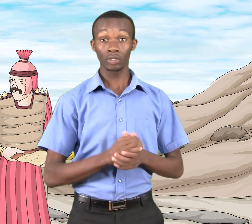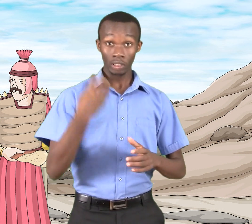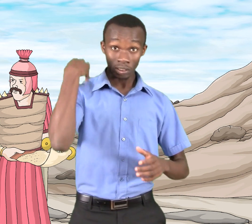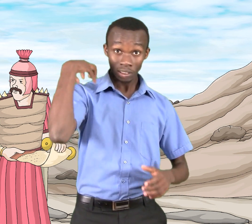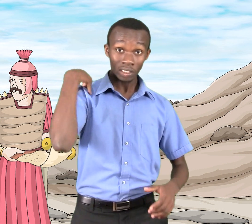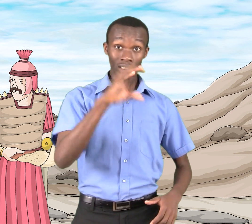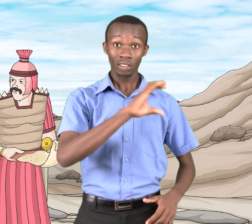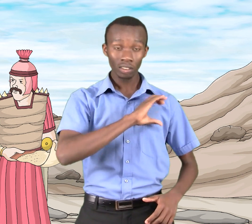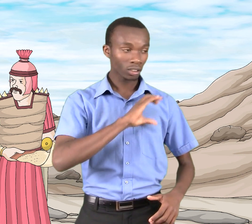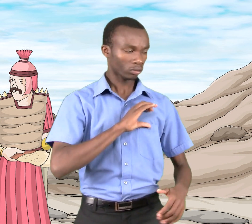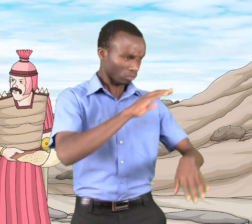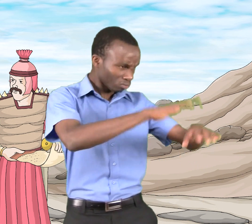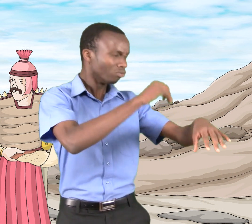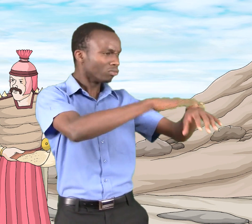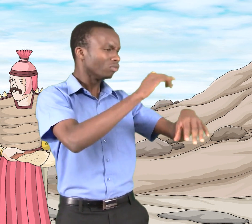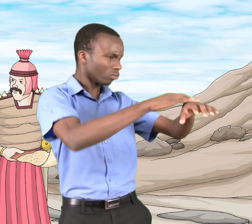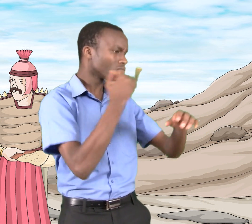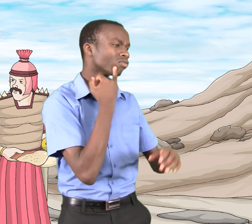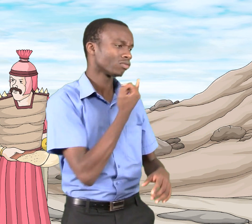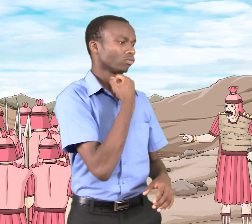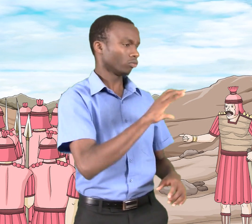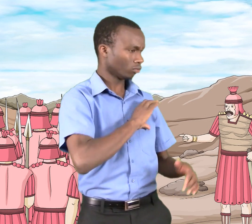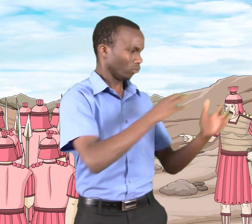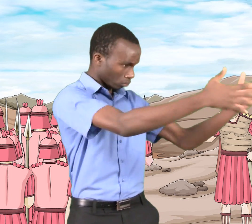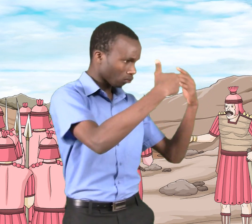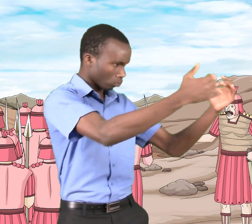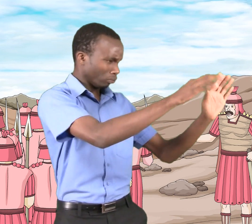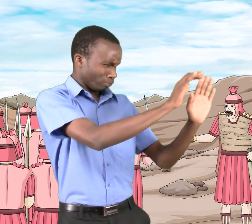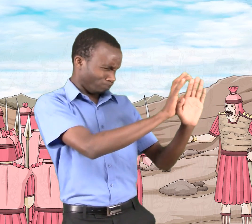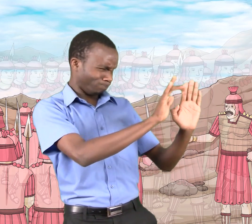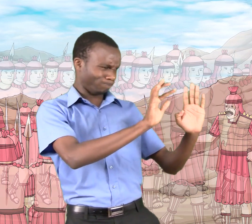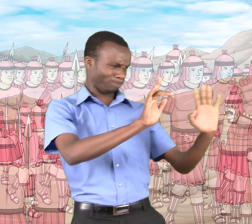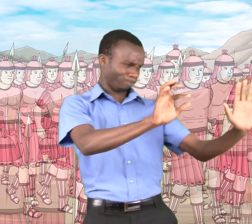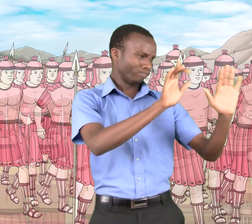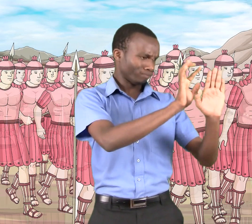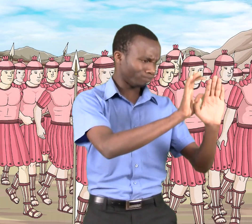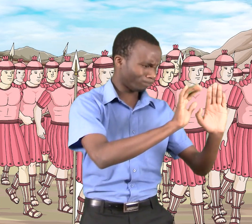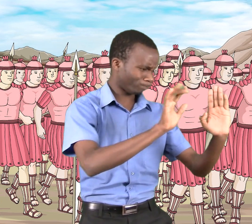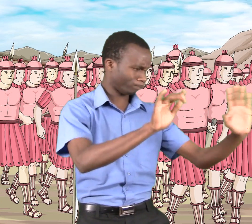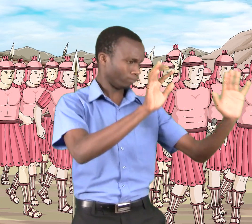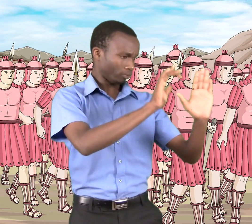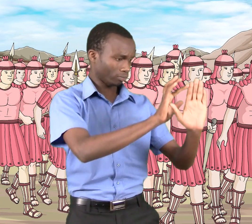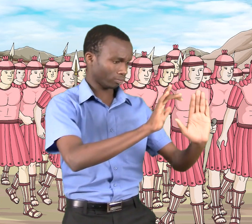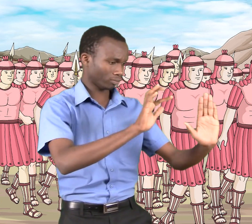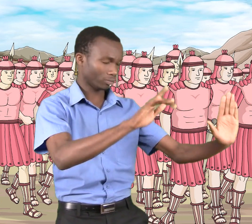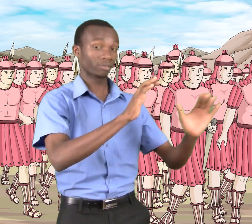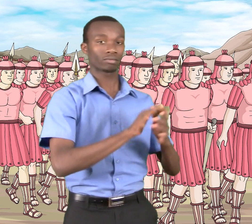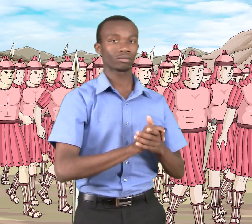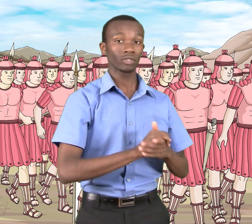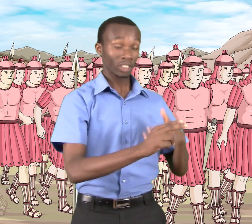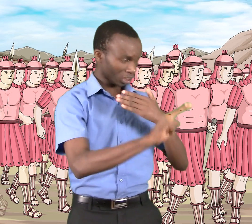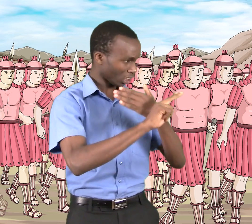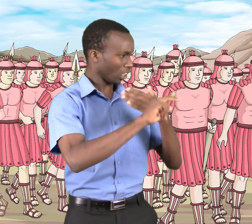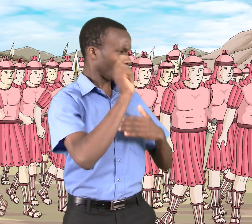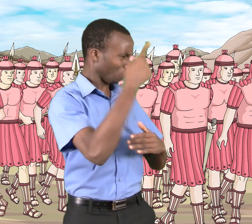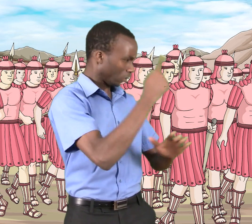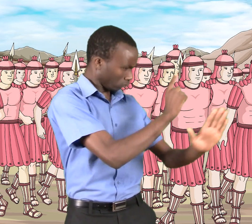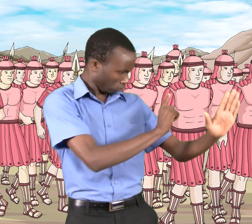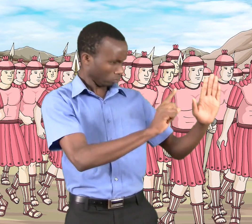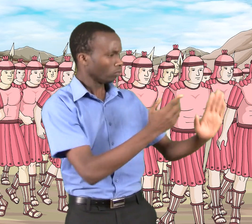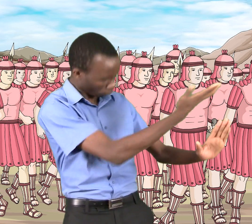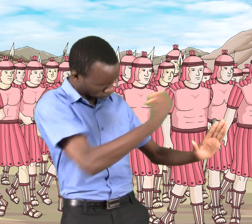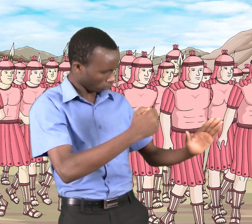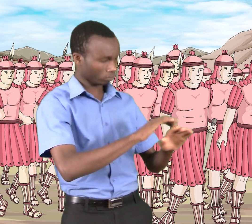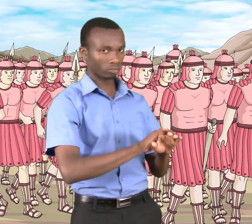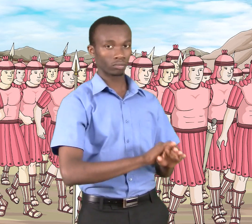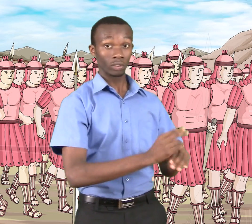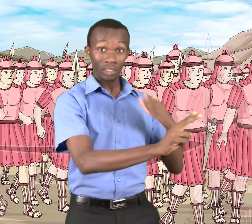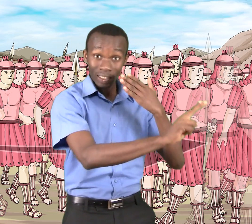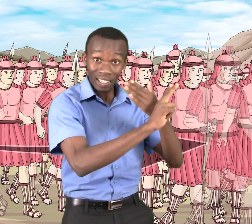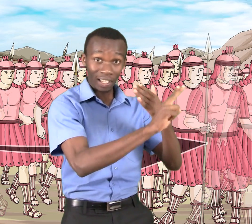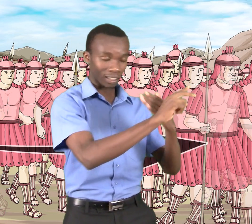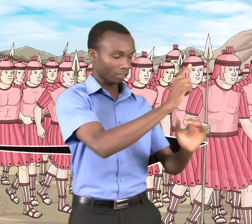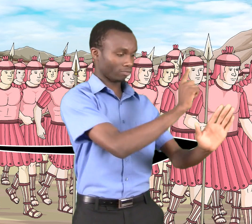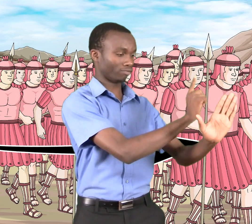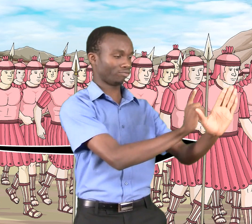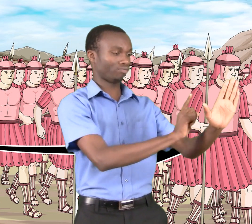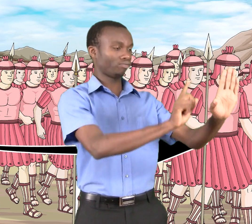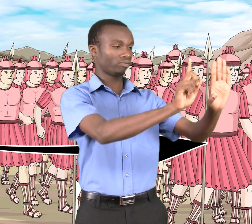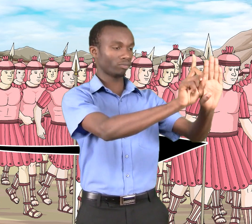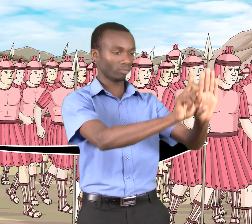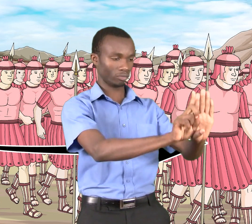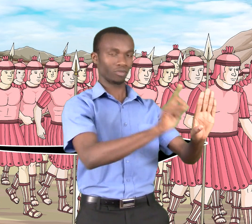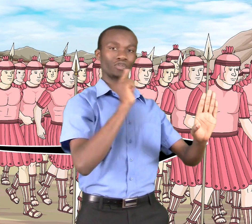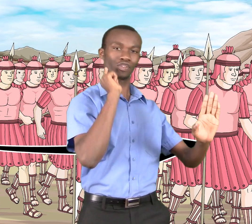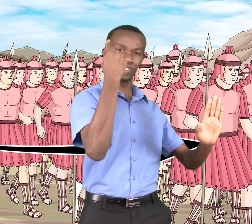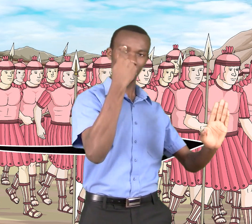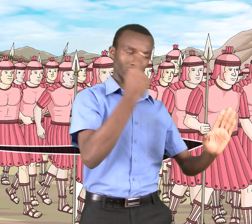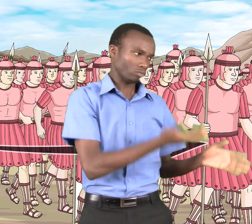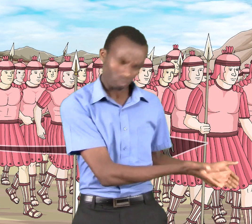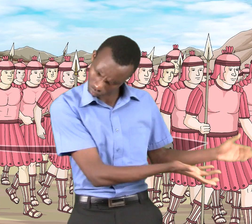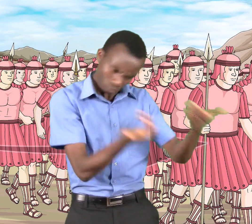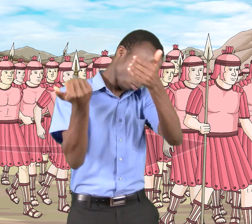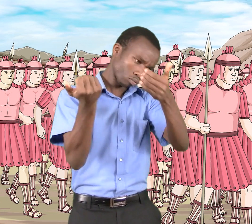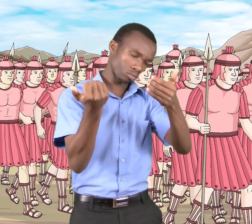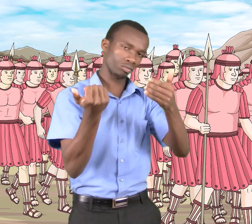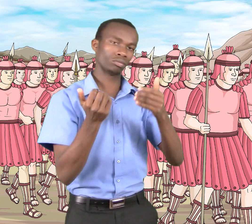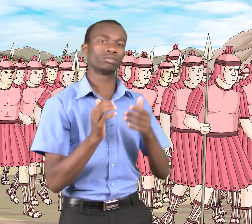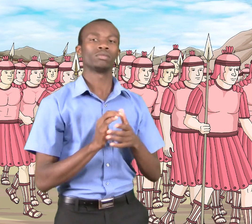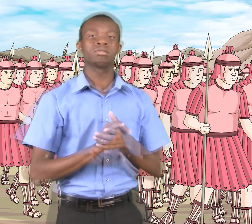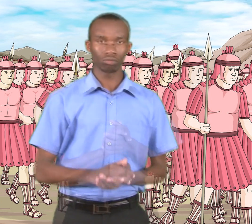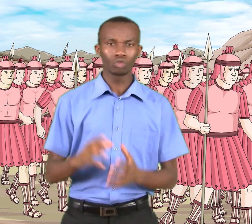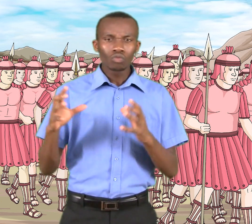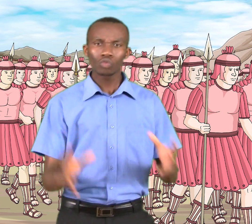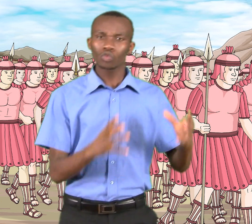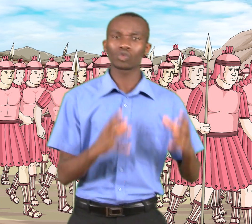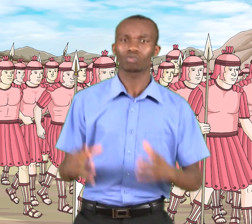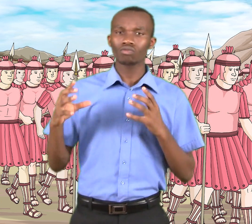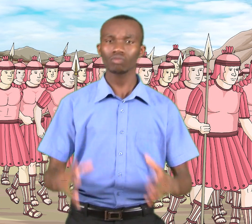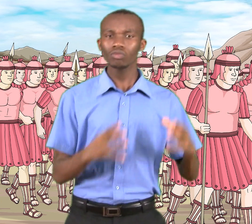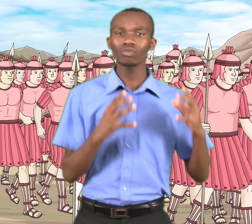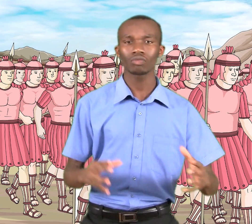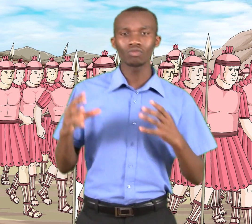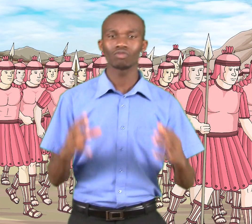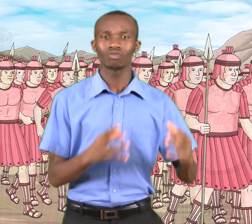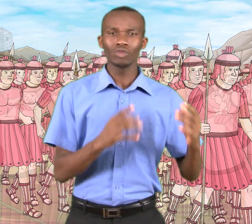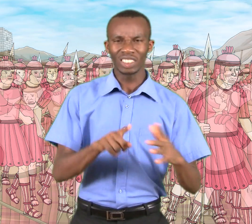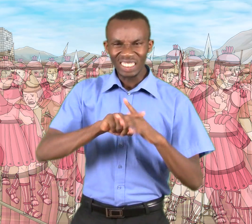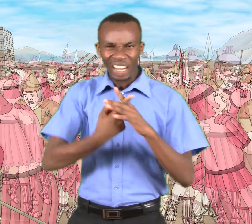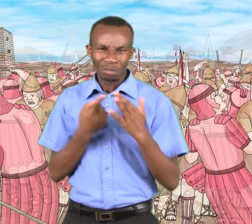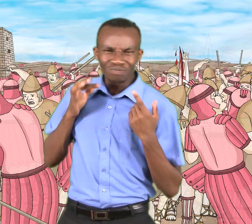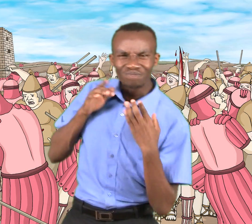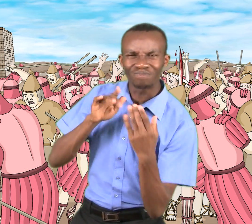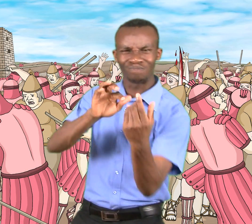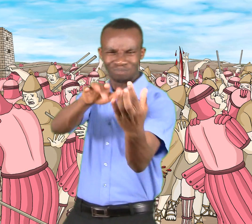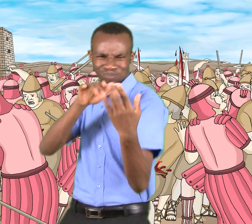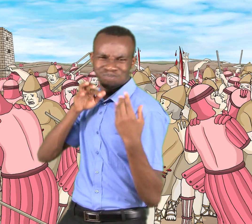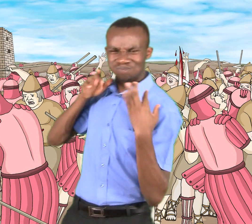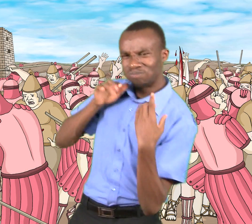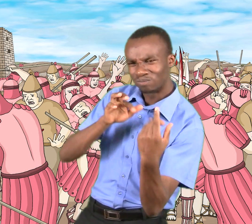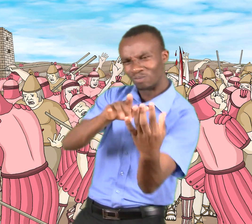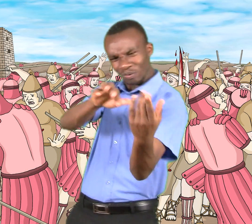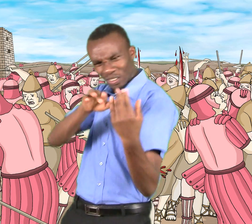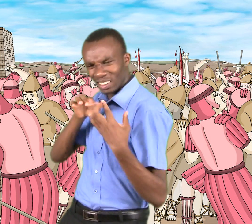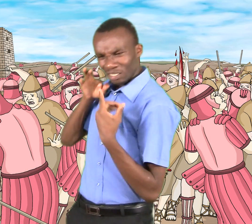So as Joab besieged the city, he assigned Uriah to a place where he saw the strongest enemy soldiers.